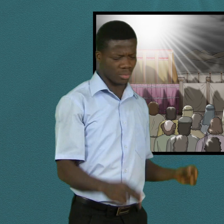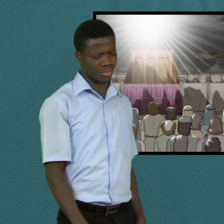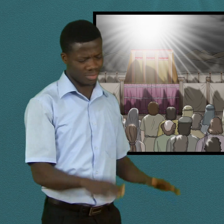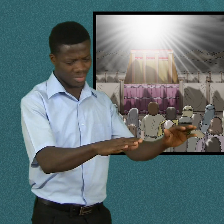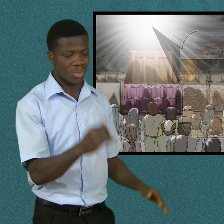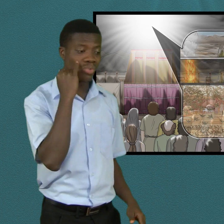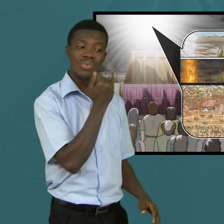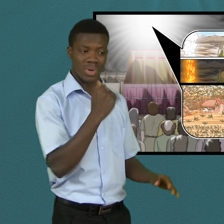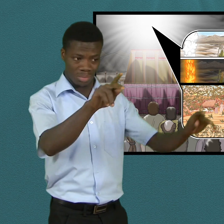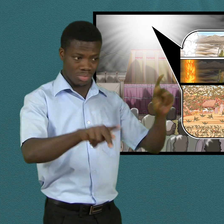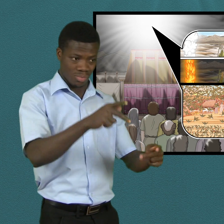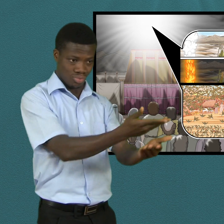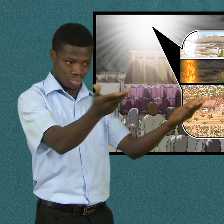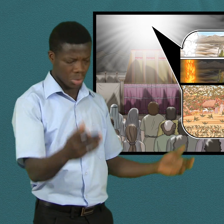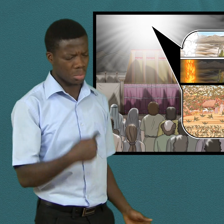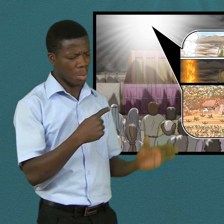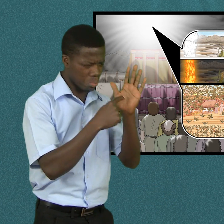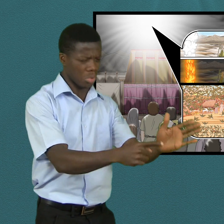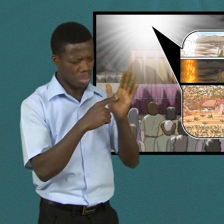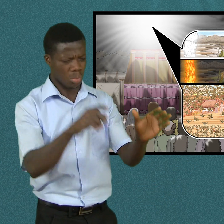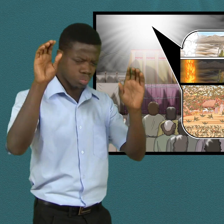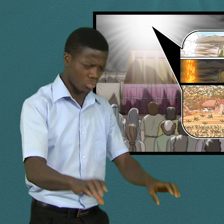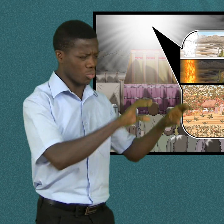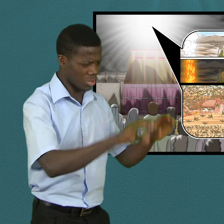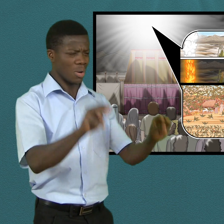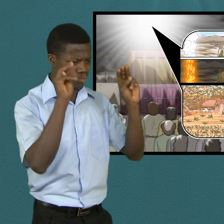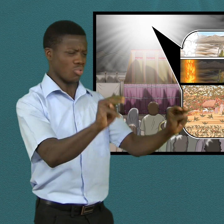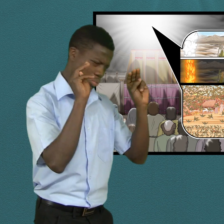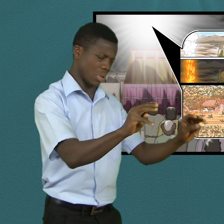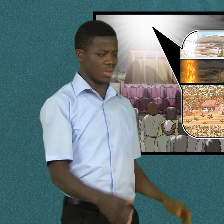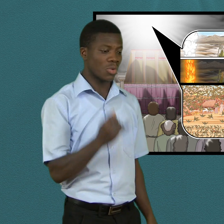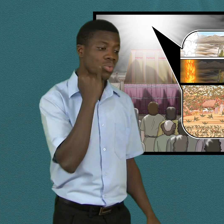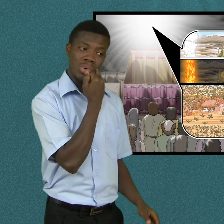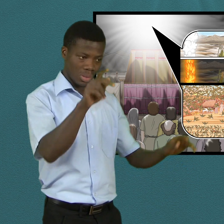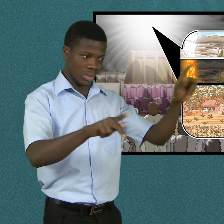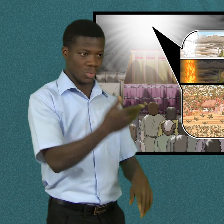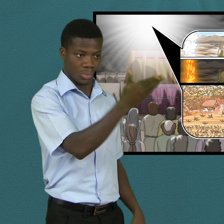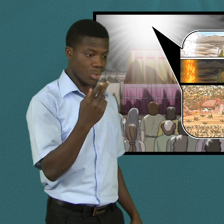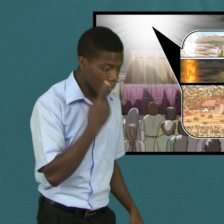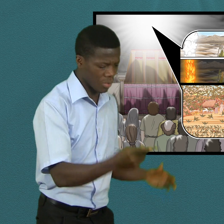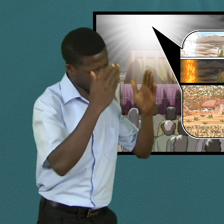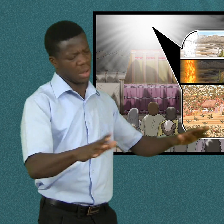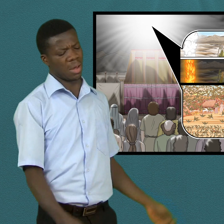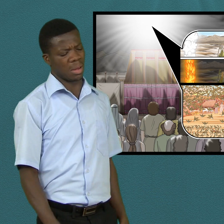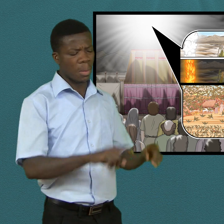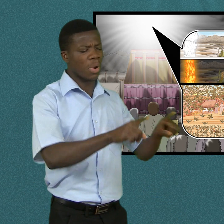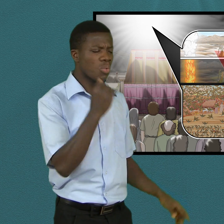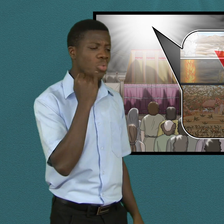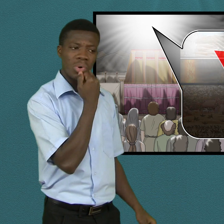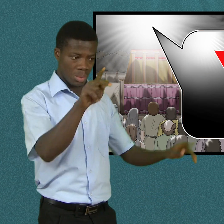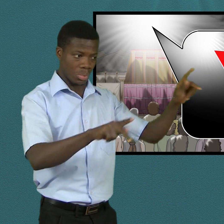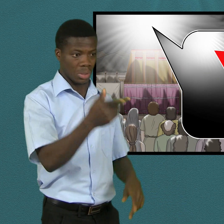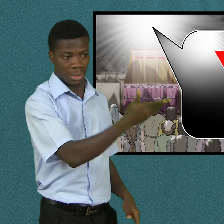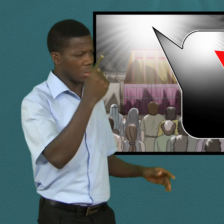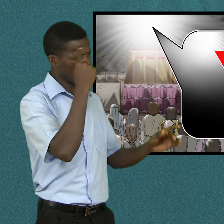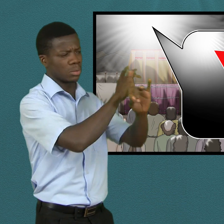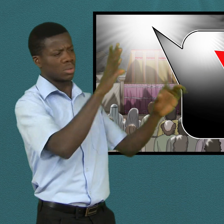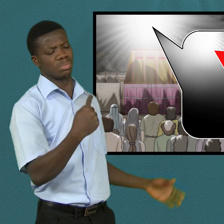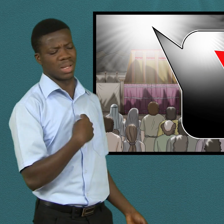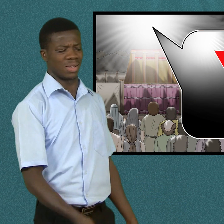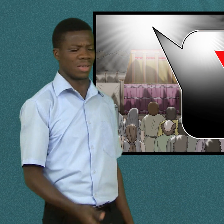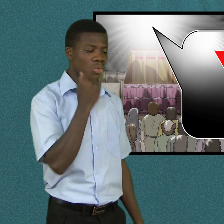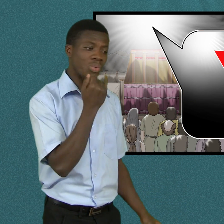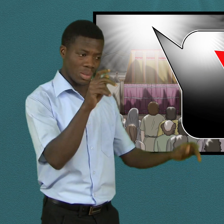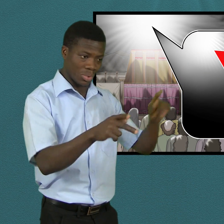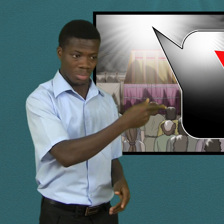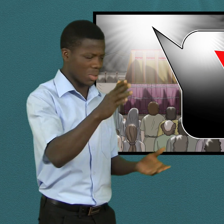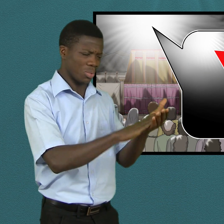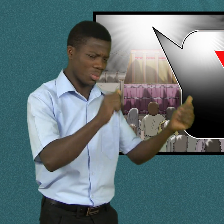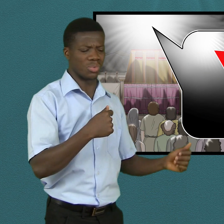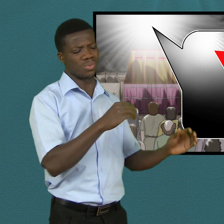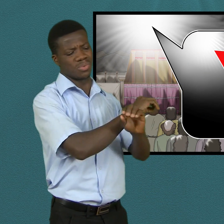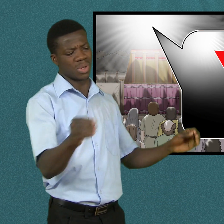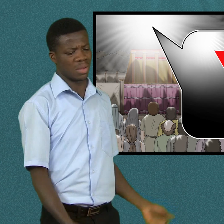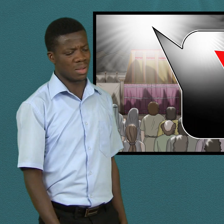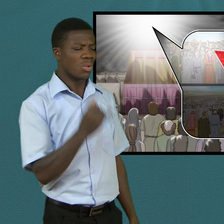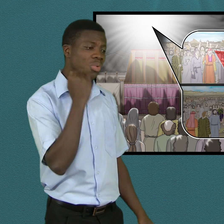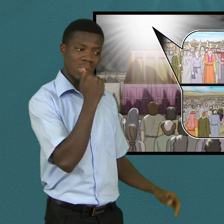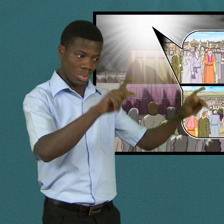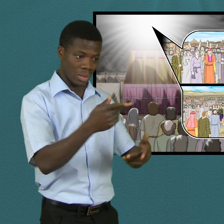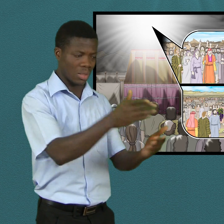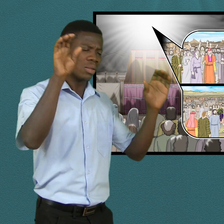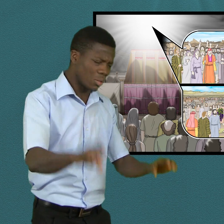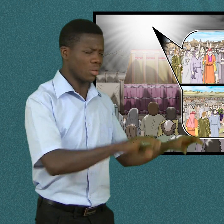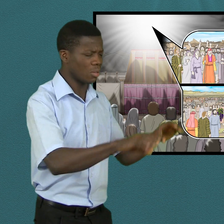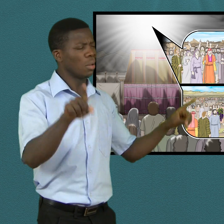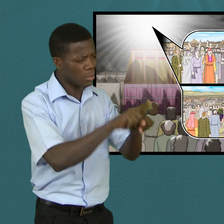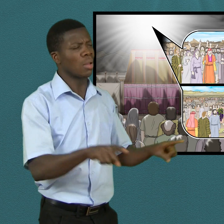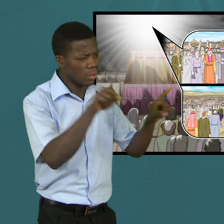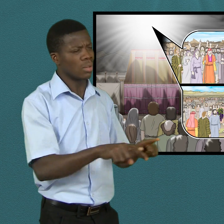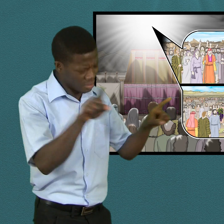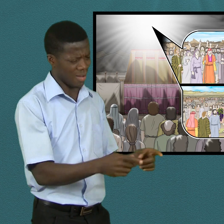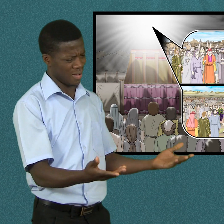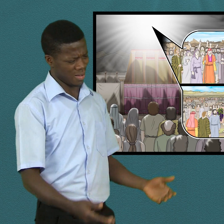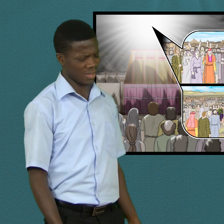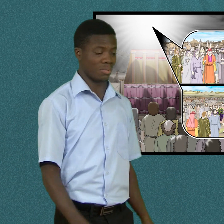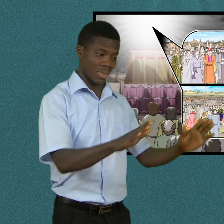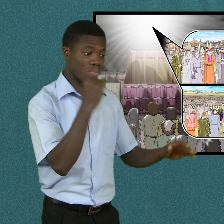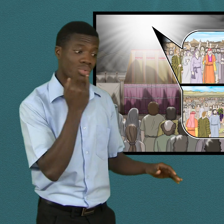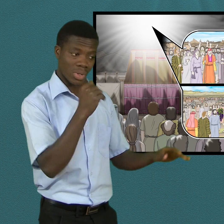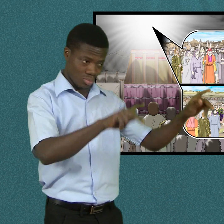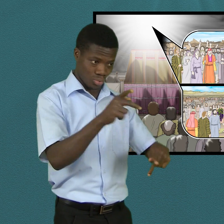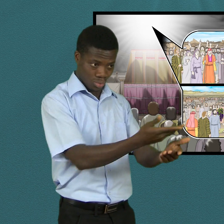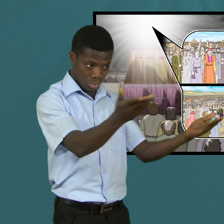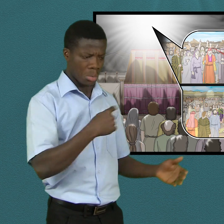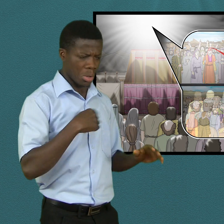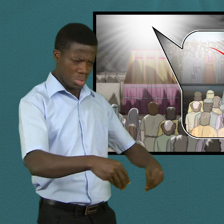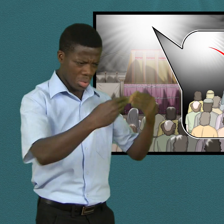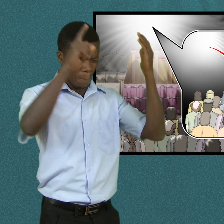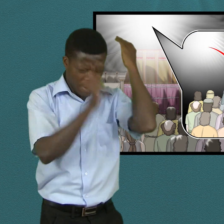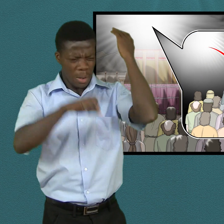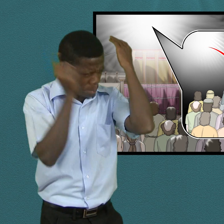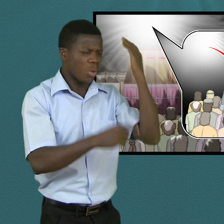How long will they refuse to believe in Me, despite all the signs I have performed among them?